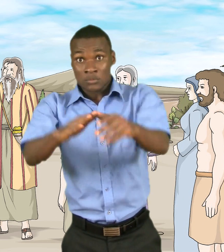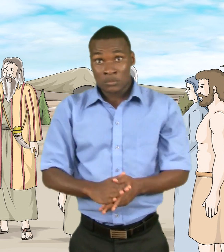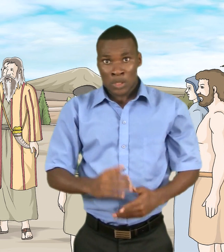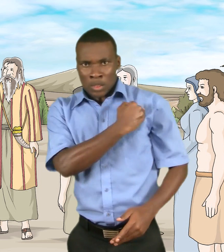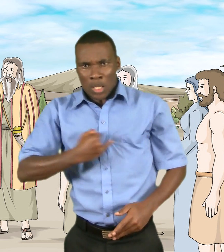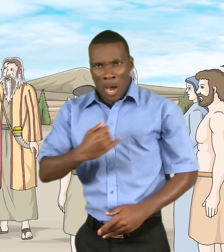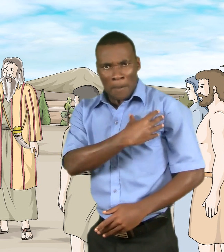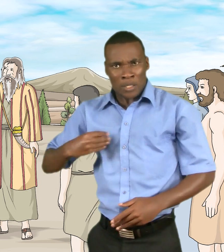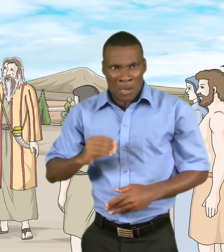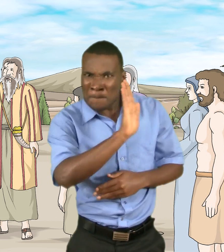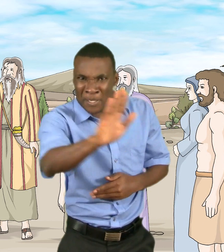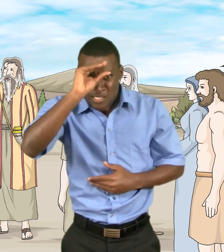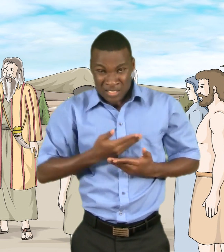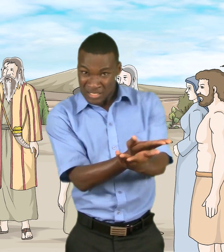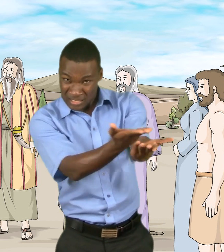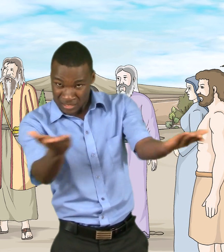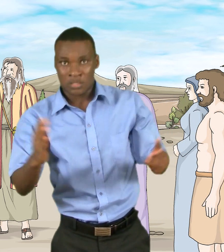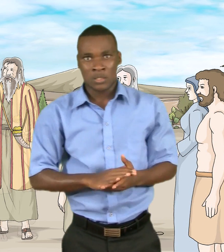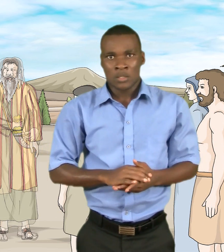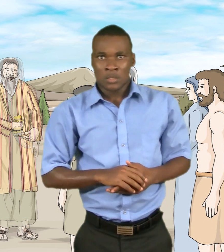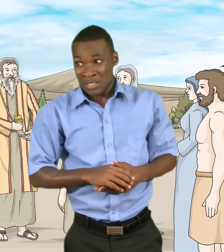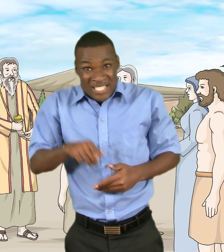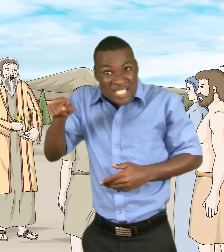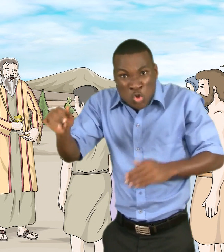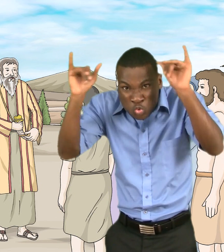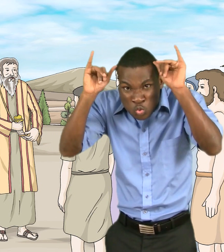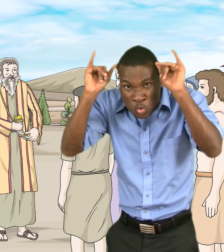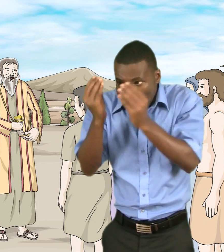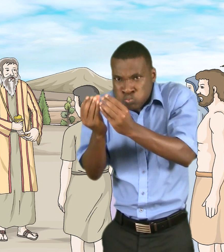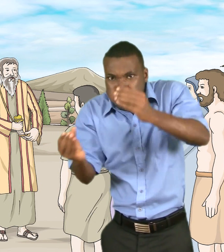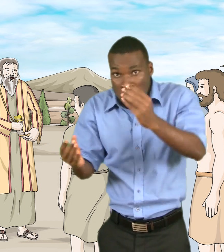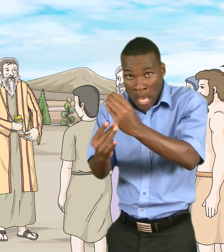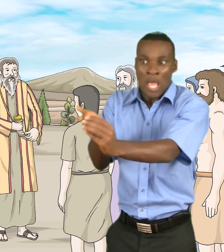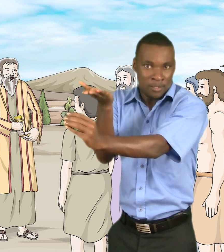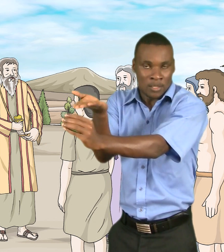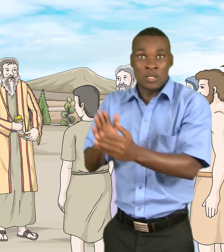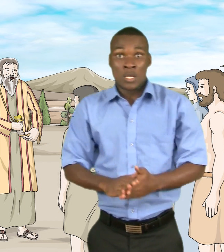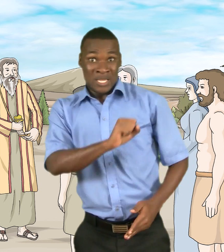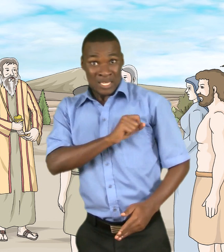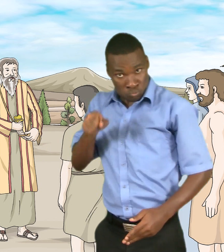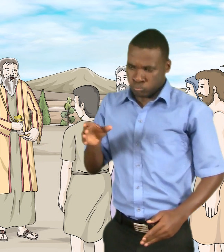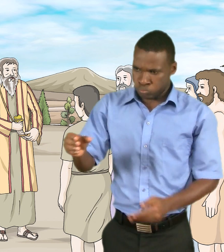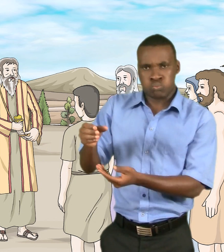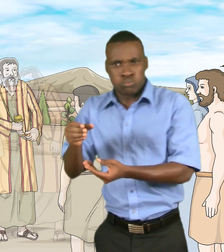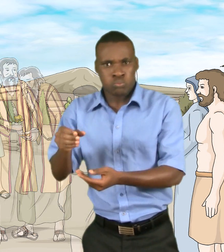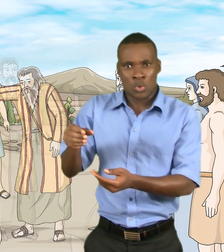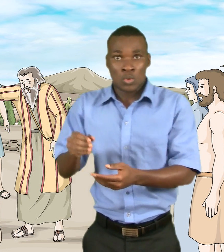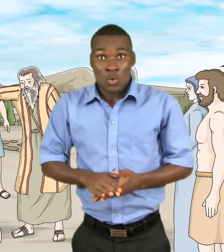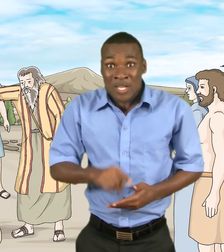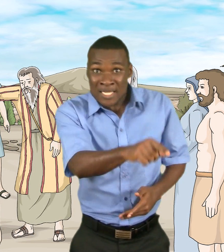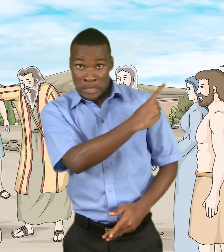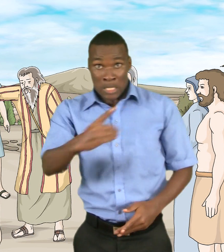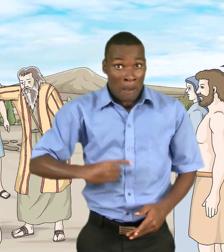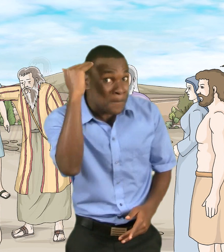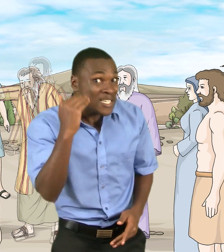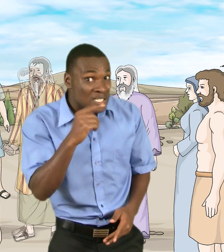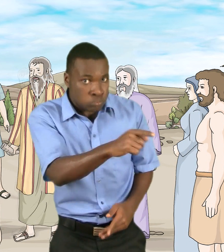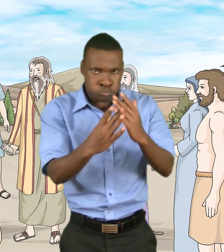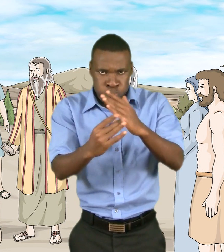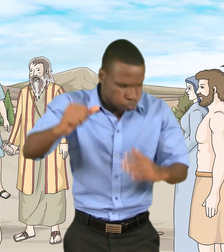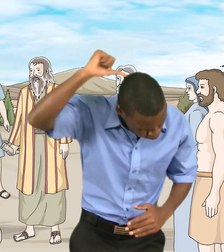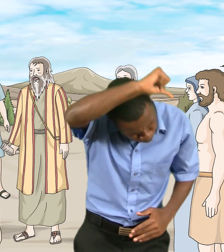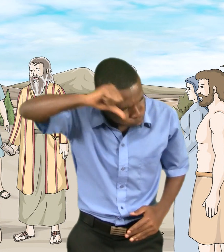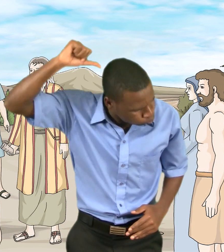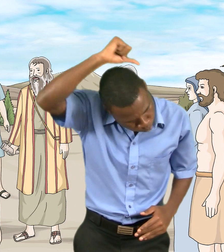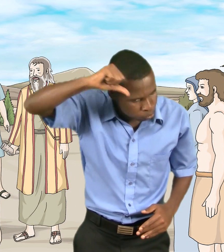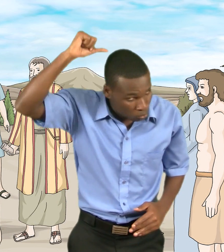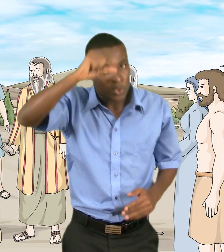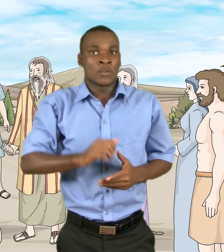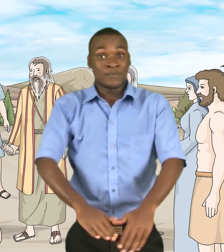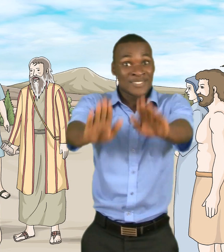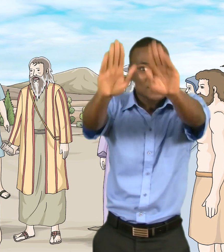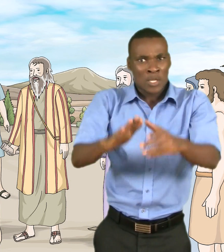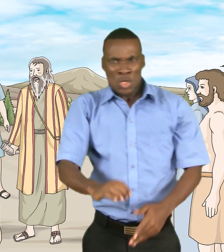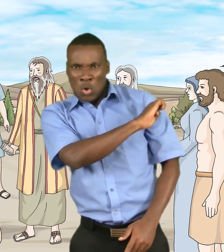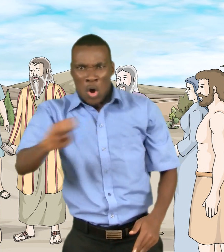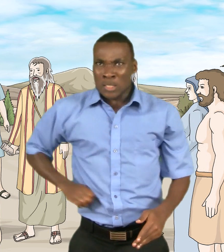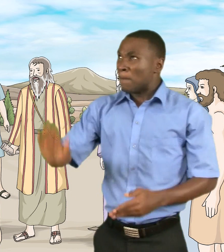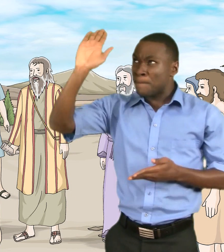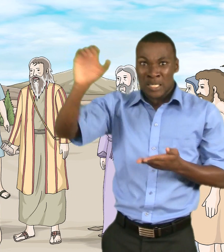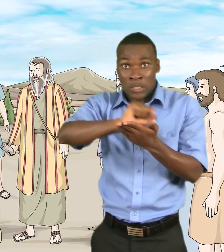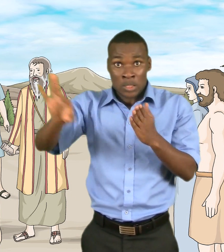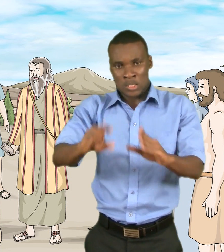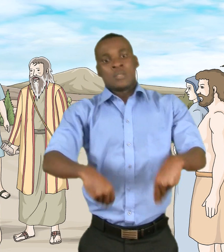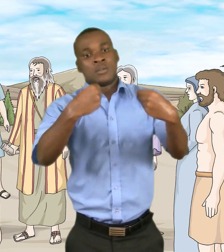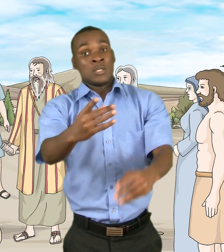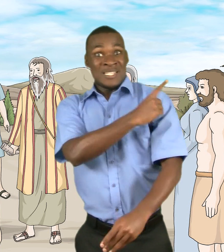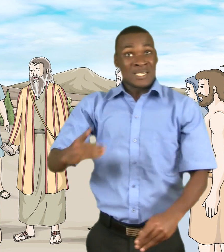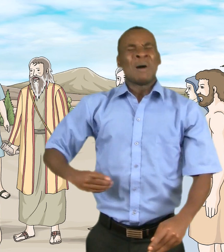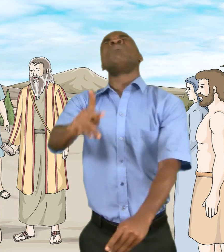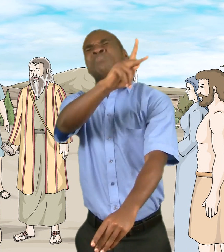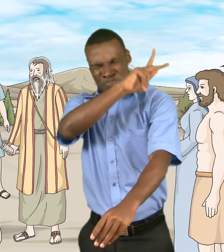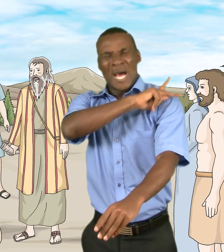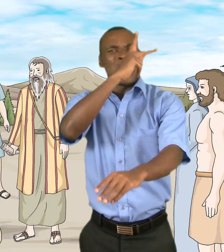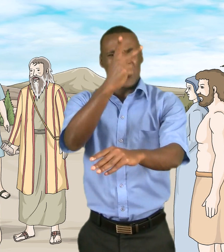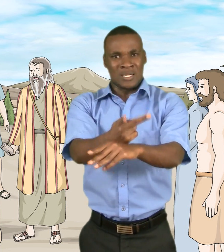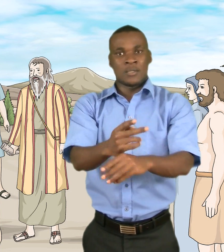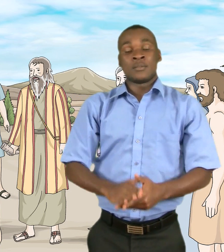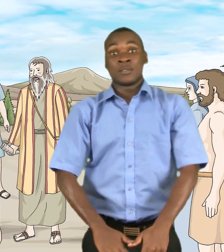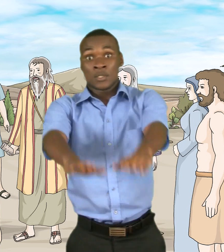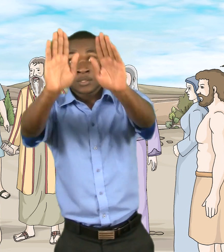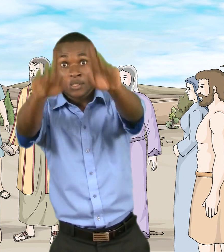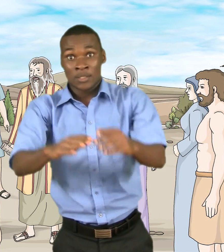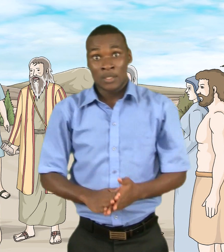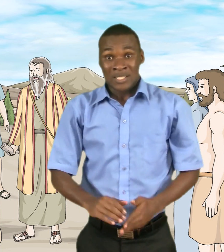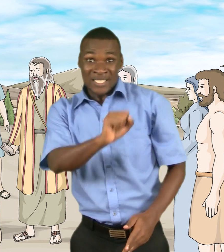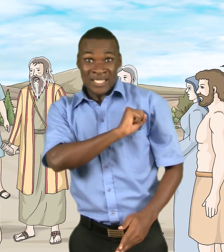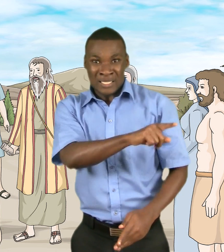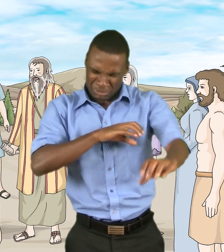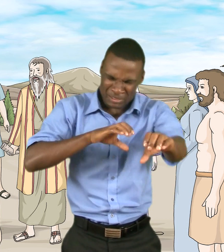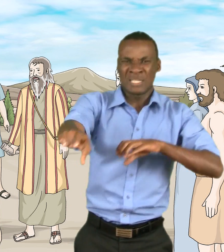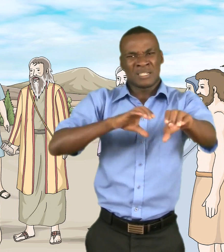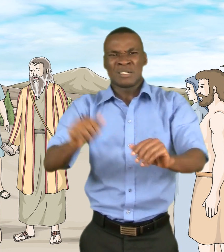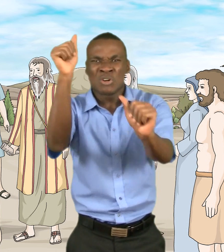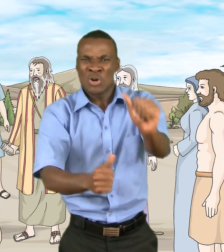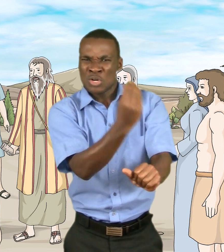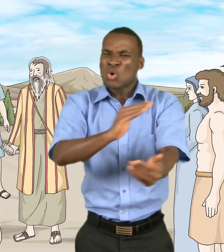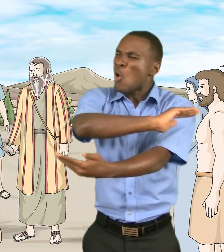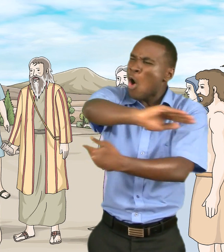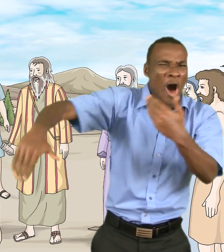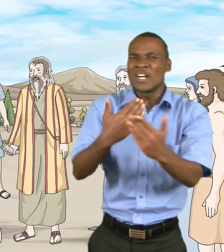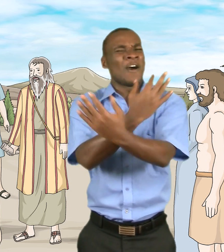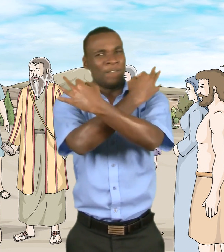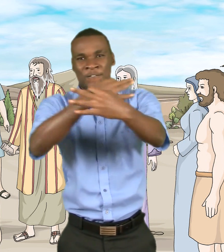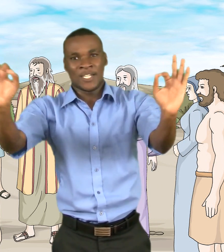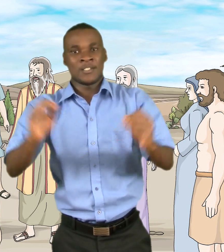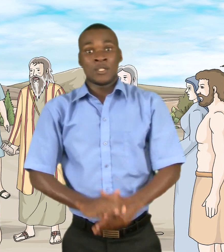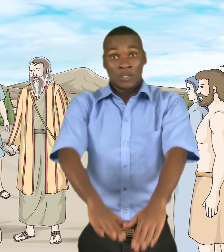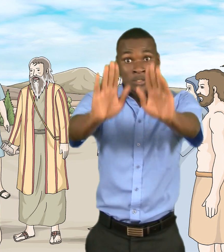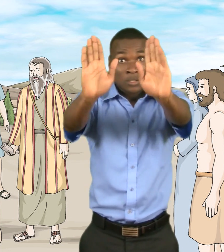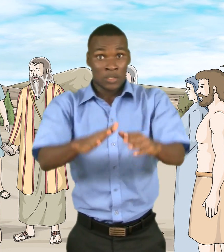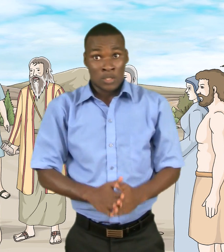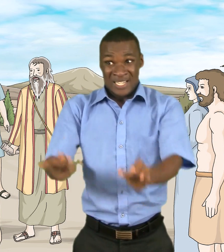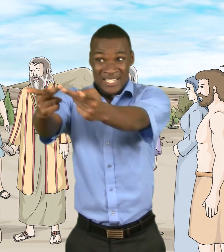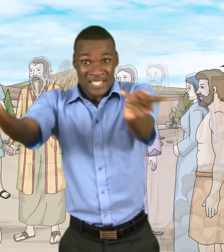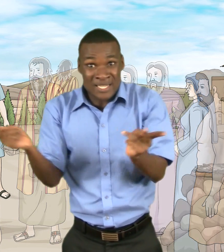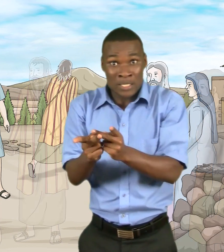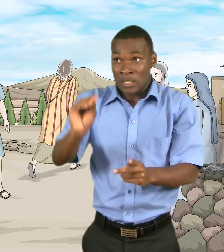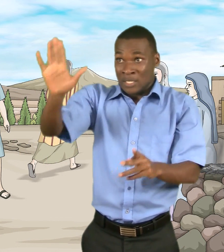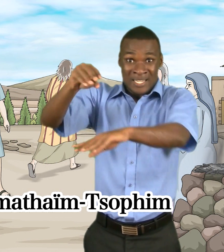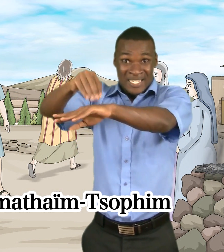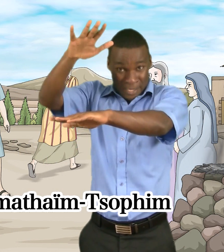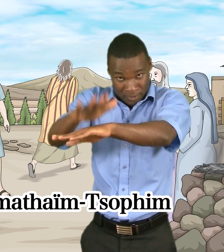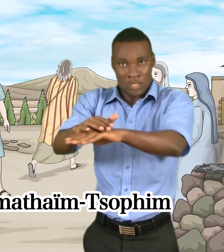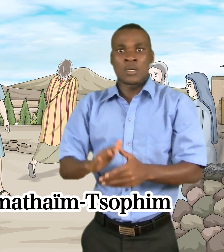So Samuel took the horn of oil and anointed him in the presence of his brothers, and the Spirit of the LORD rushed upon David from that day forward.